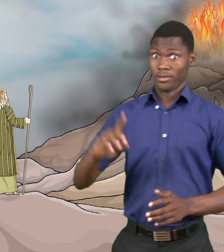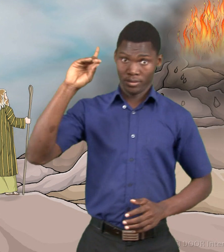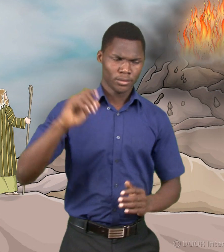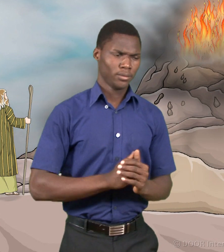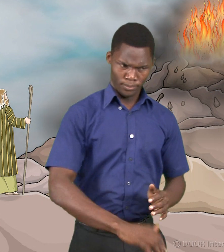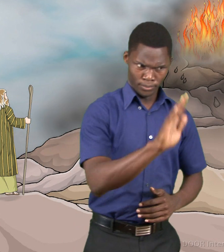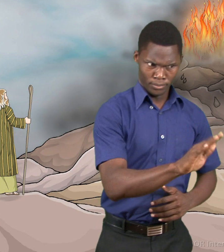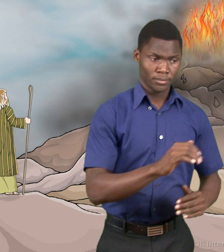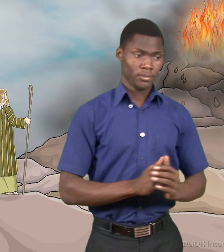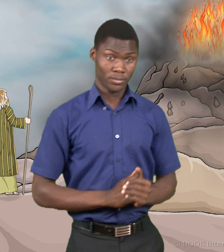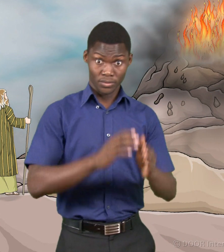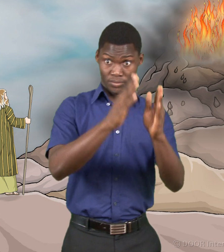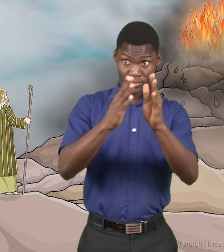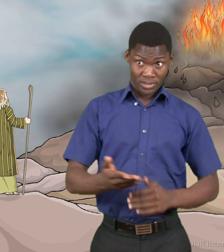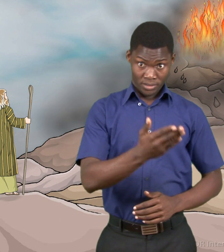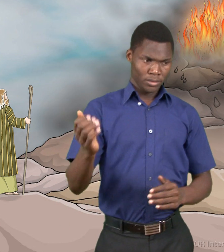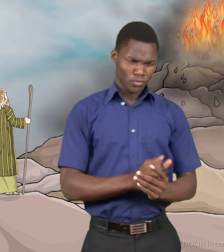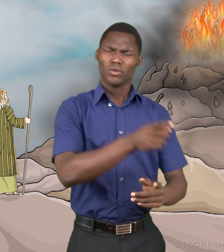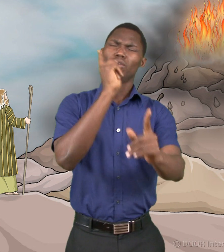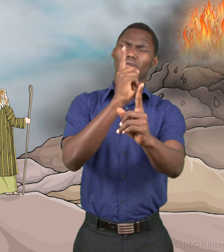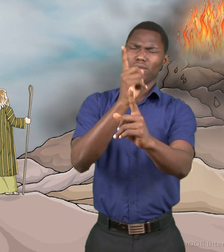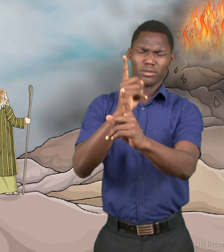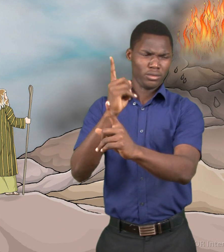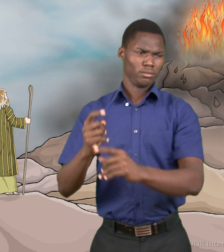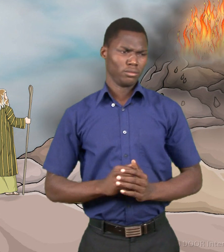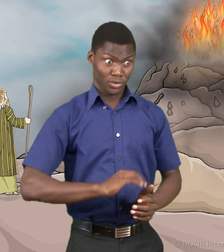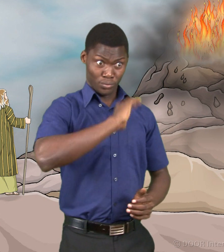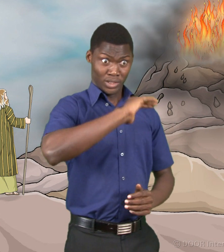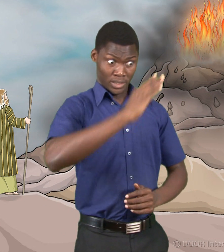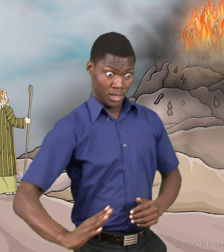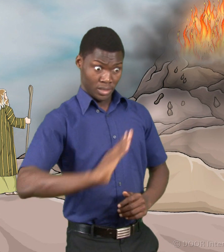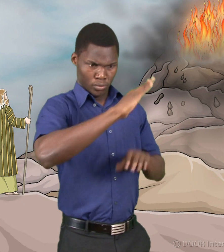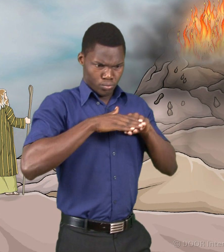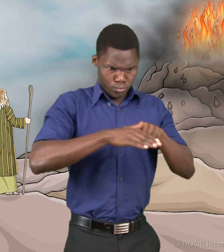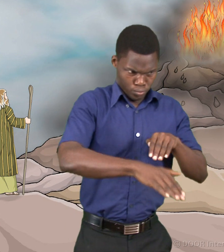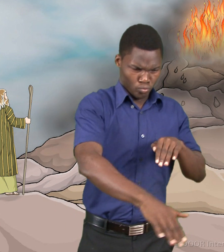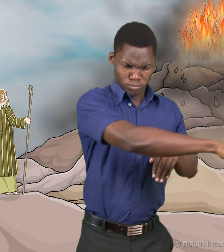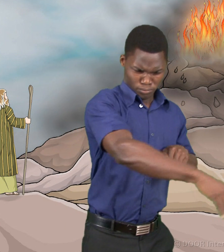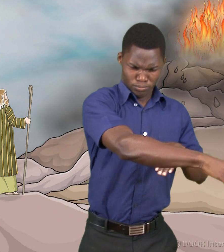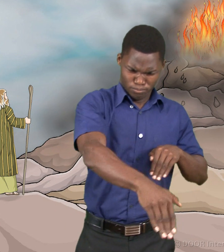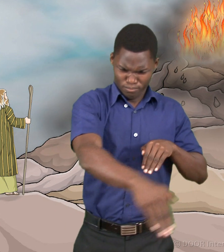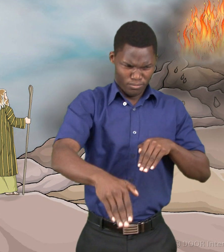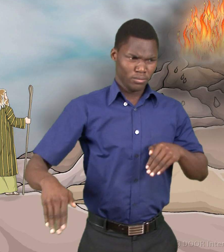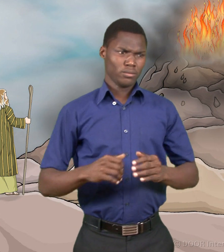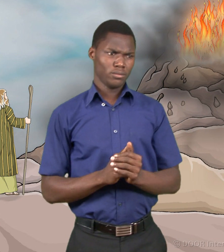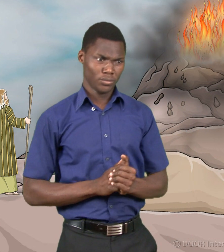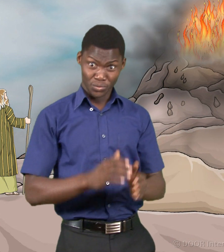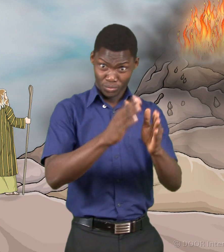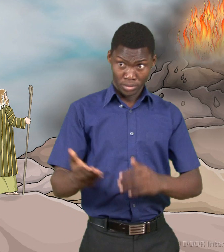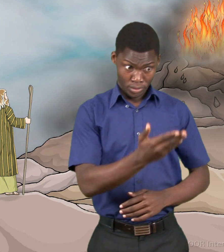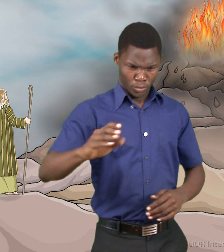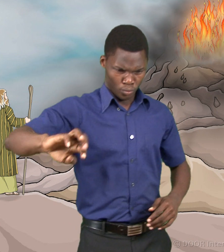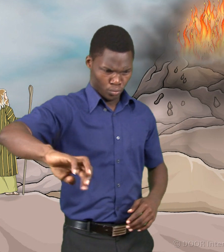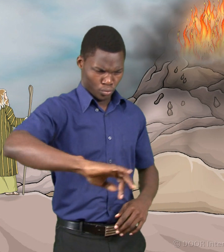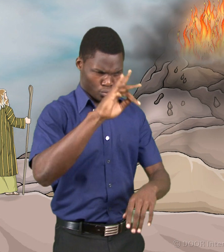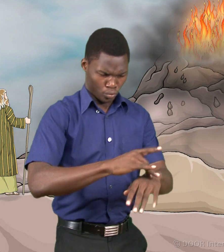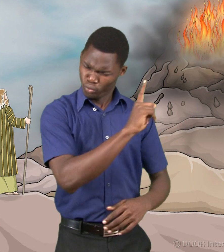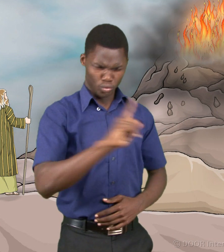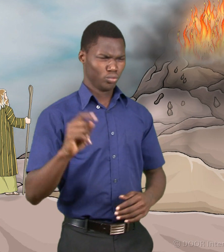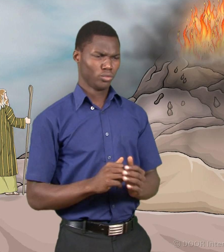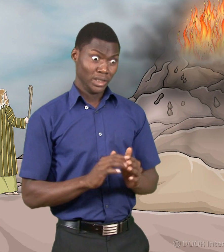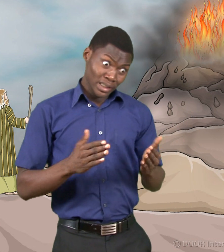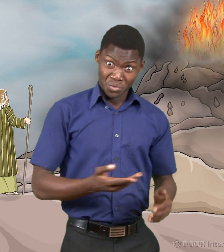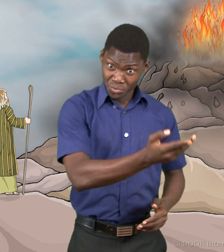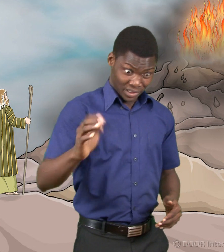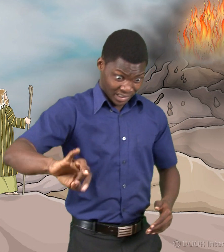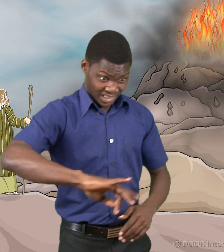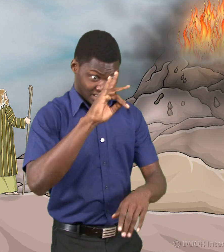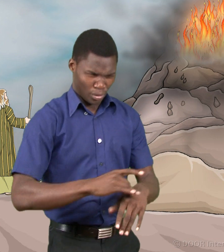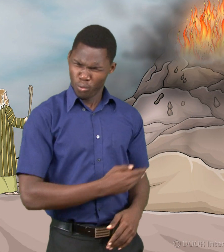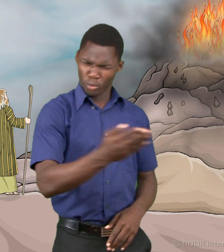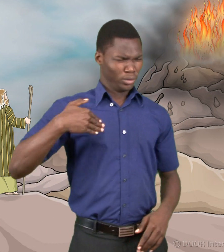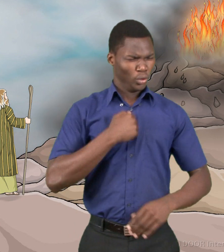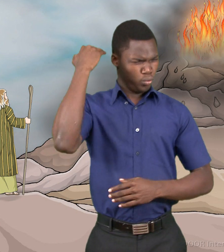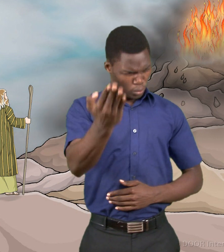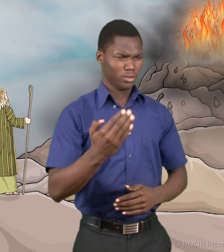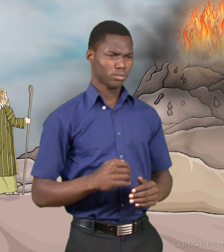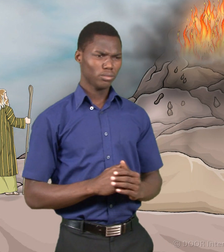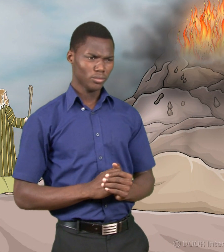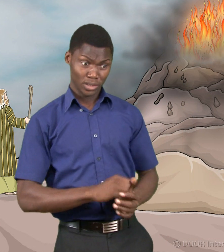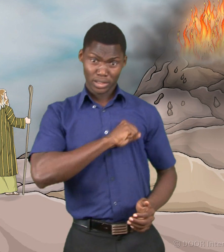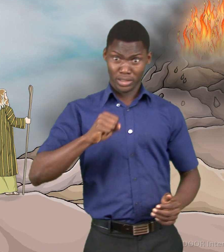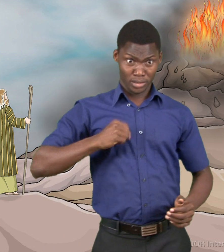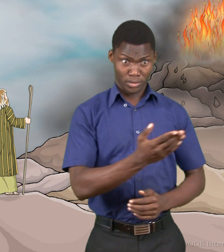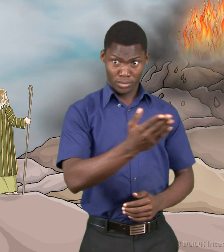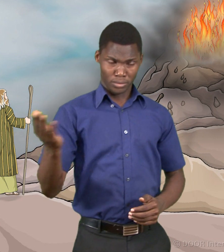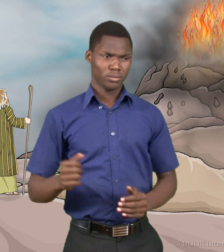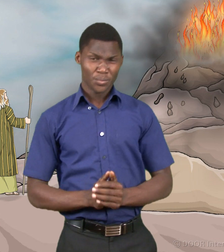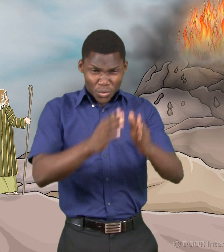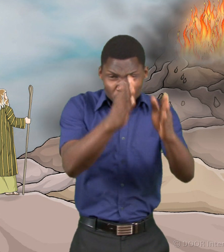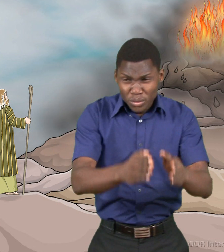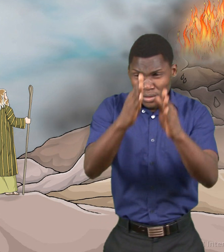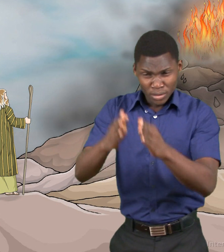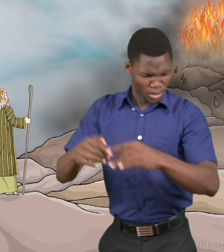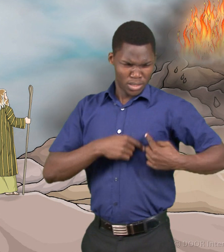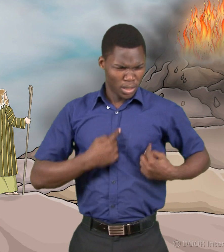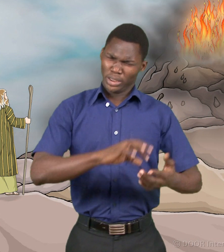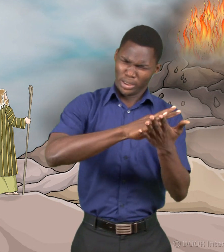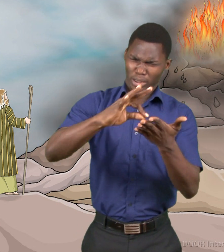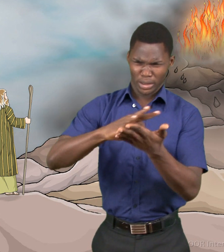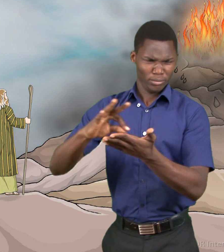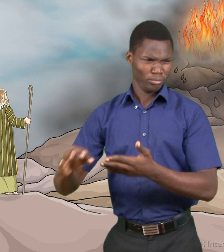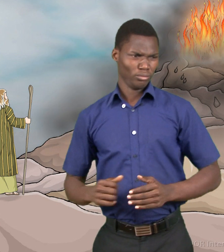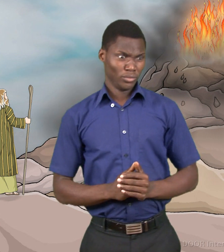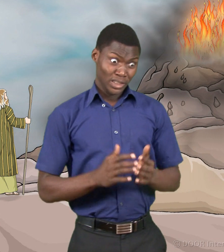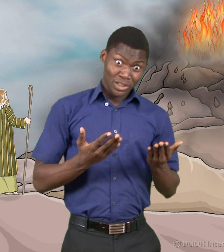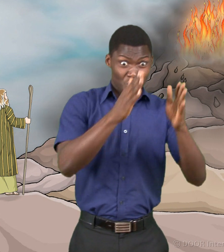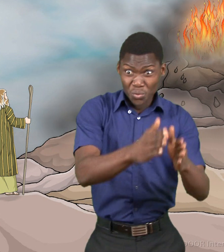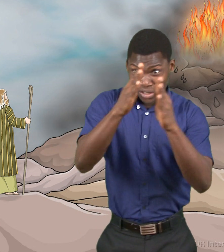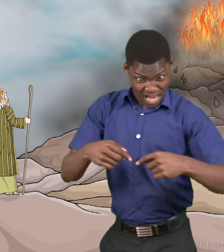So Moses went up, and the LORD said to him, “Go down and warn the people not to break through to see the LORD, lest many of them perish.